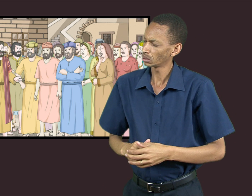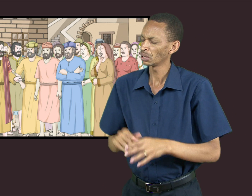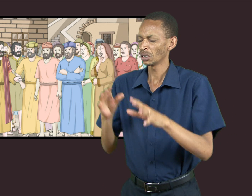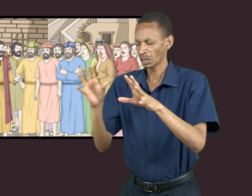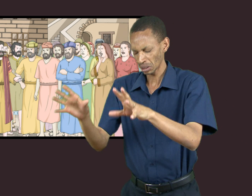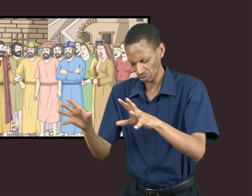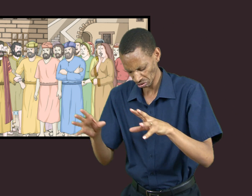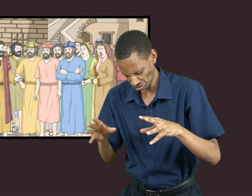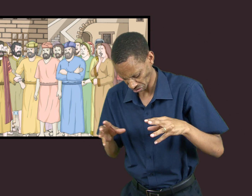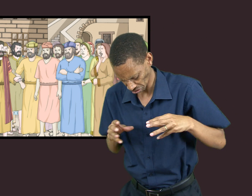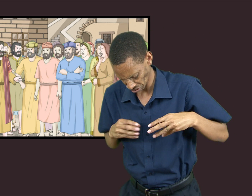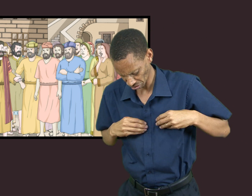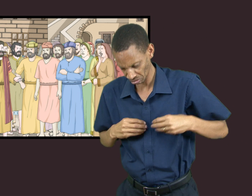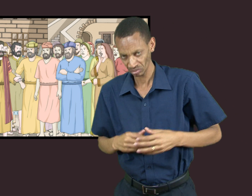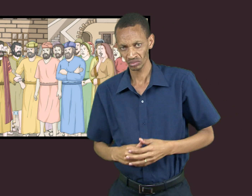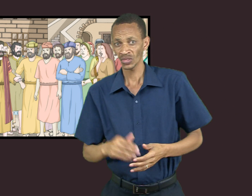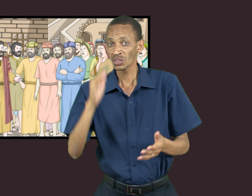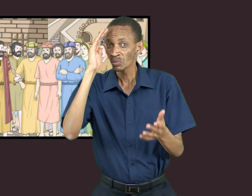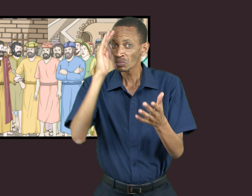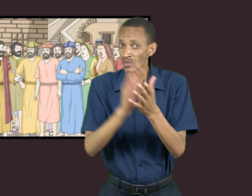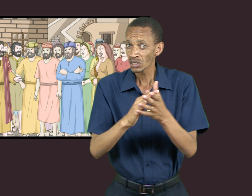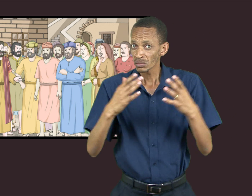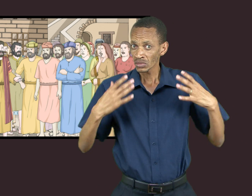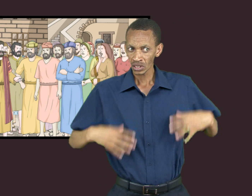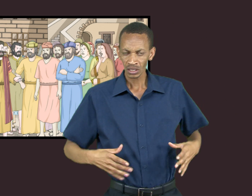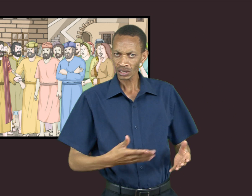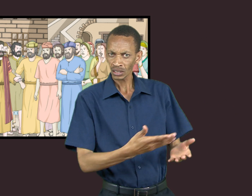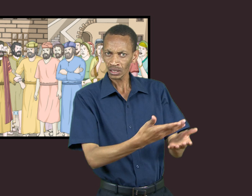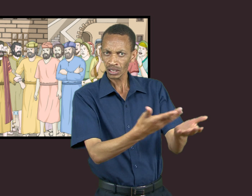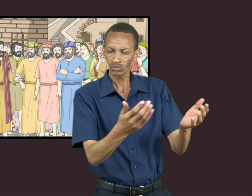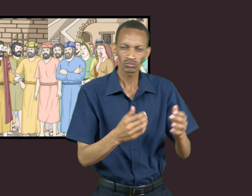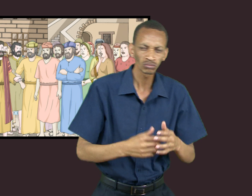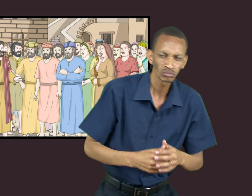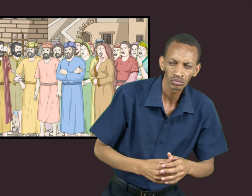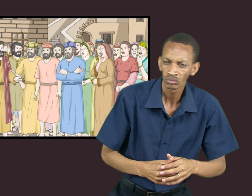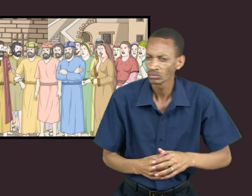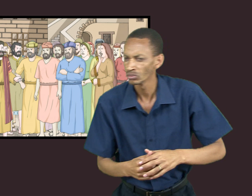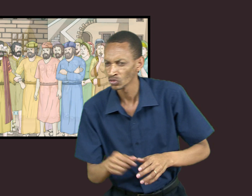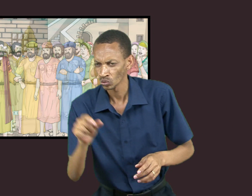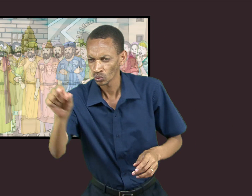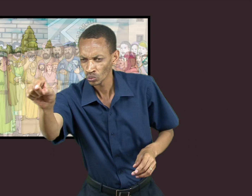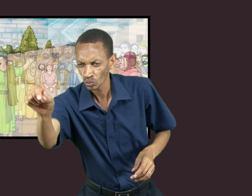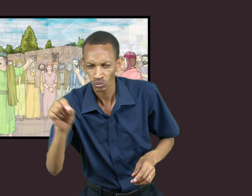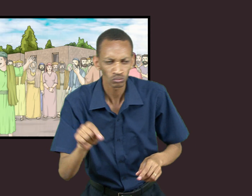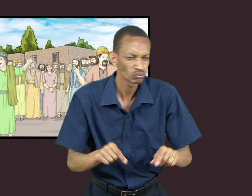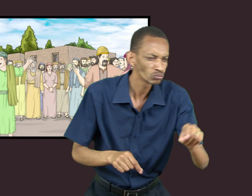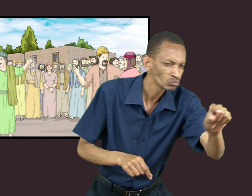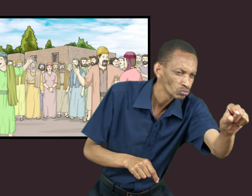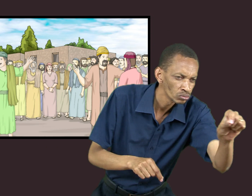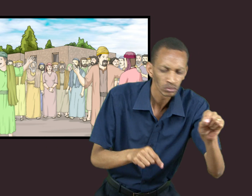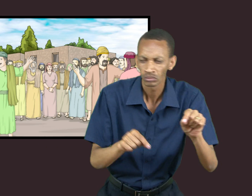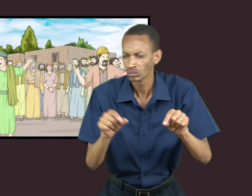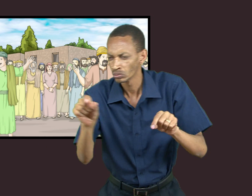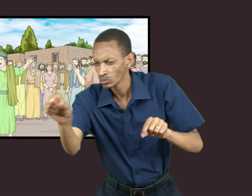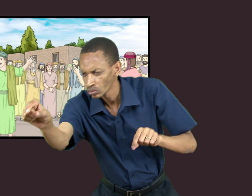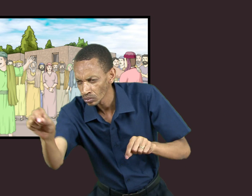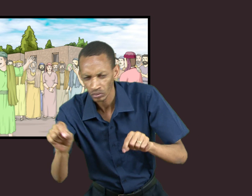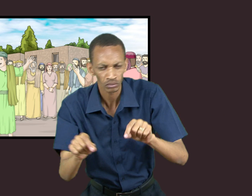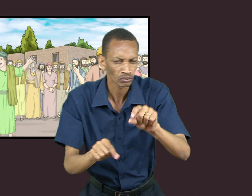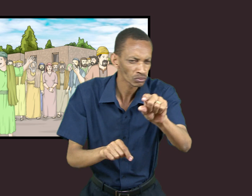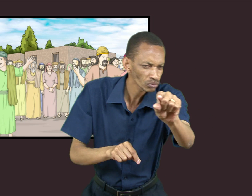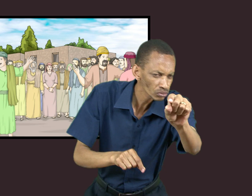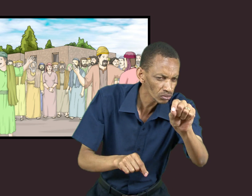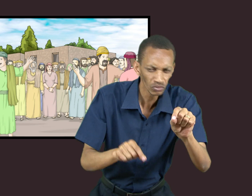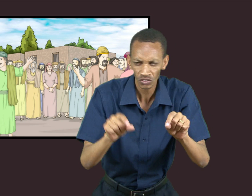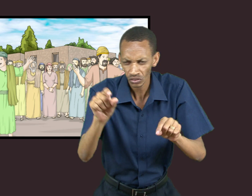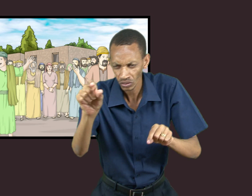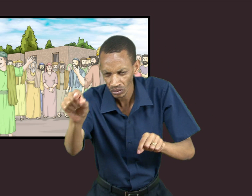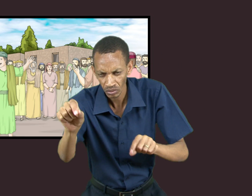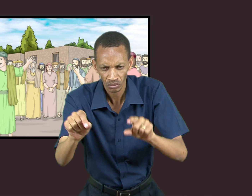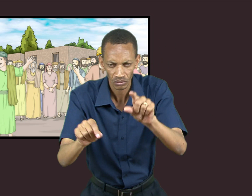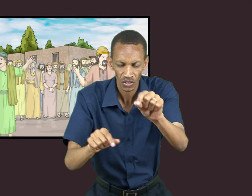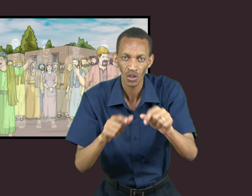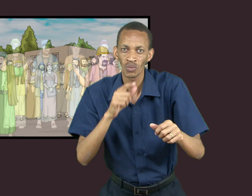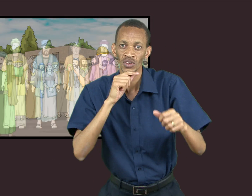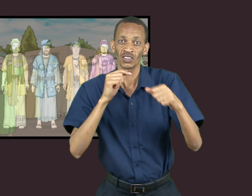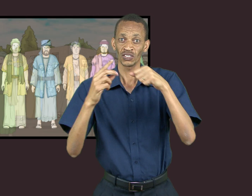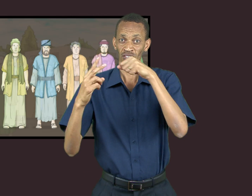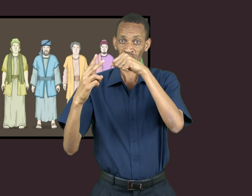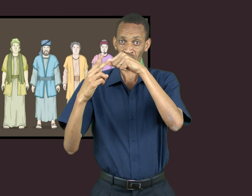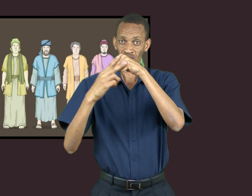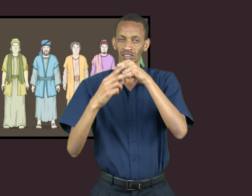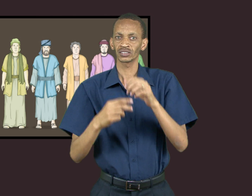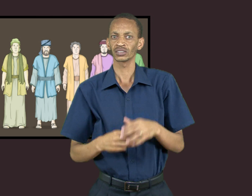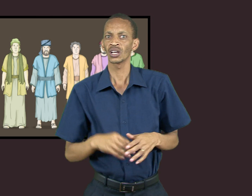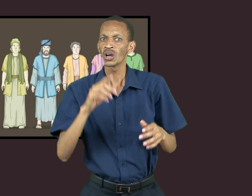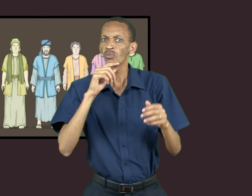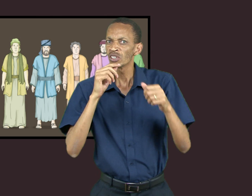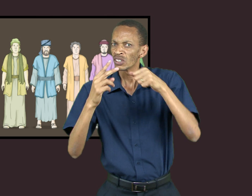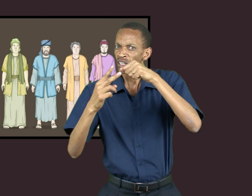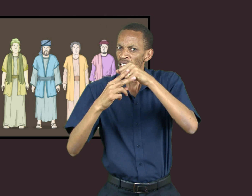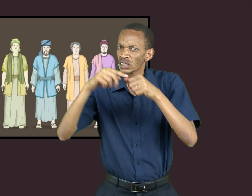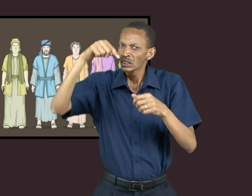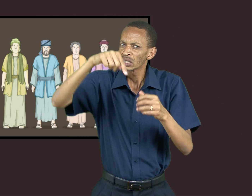This proposal pleased the whole group.